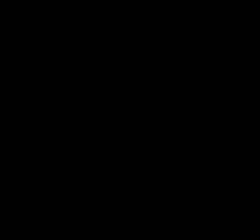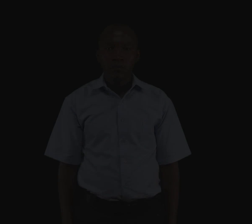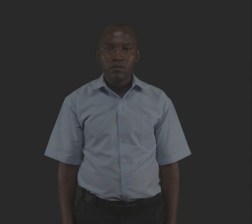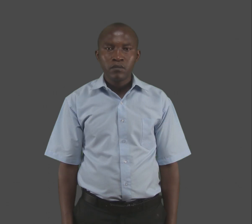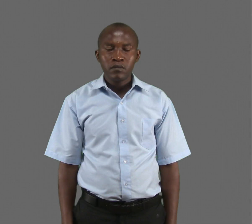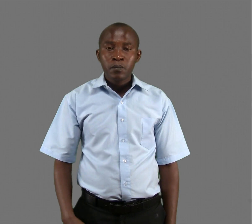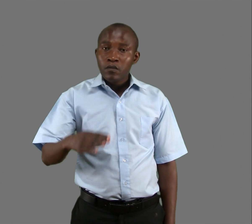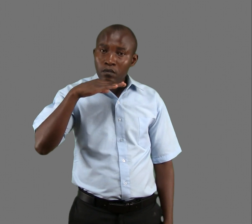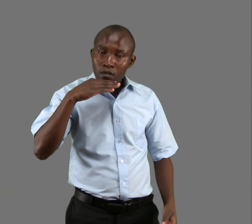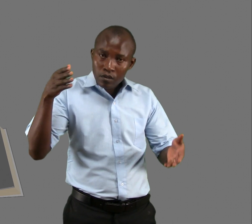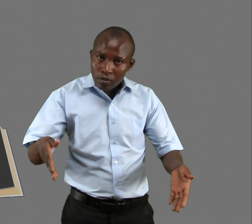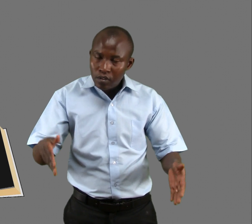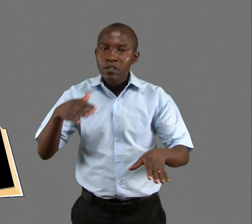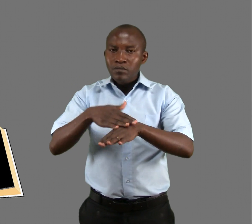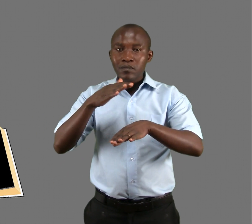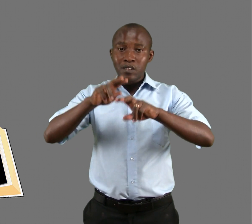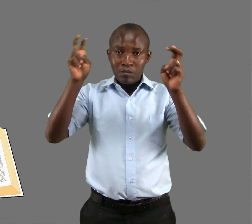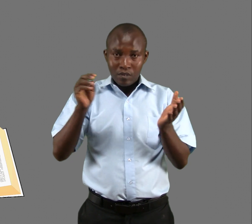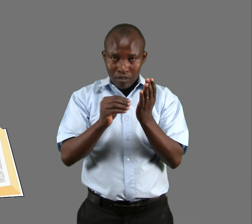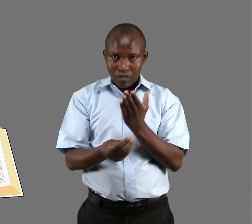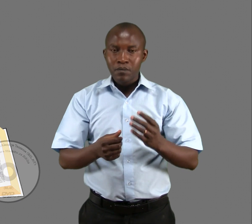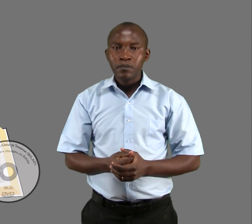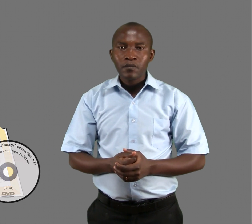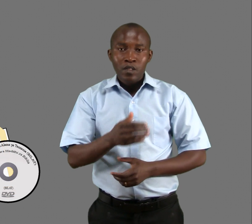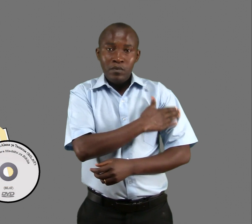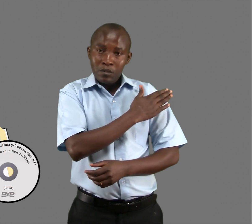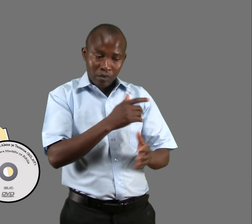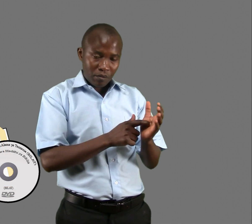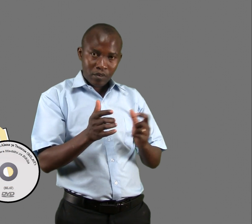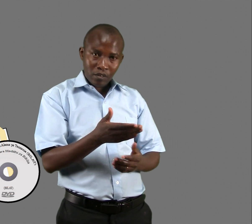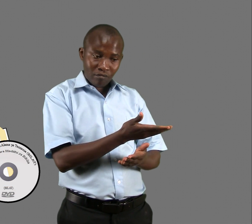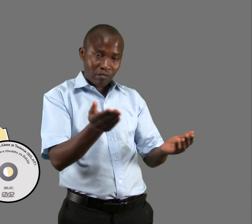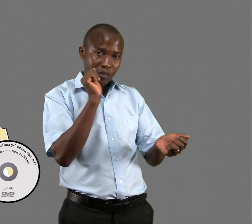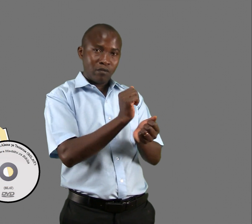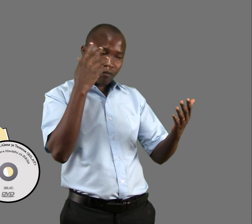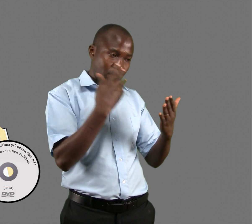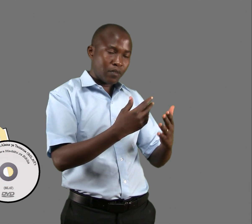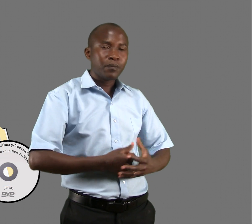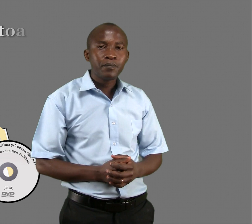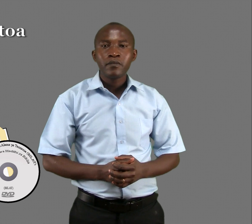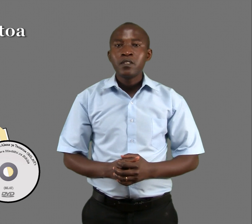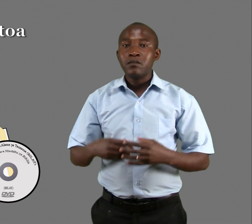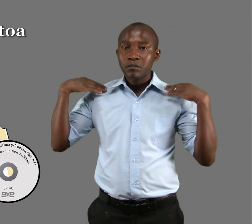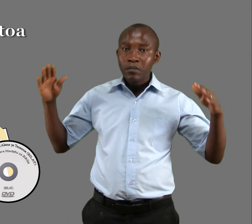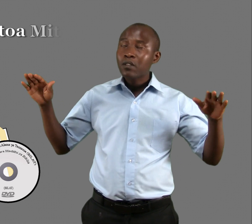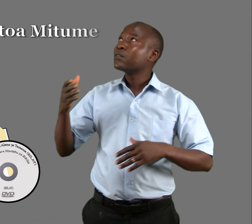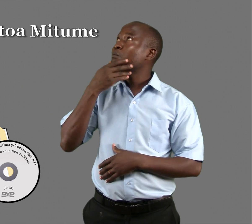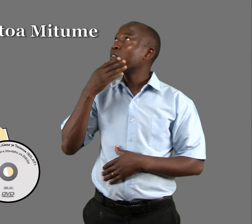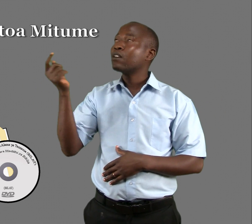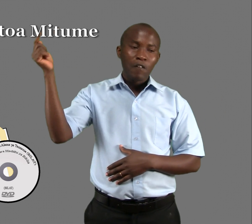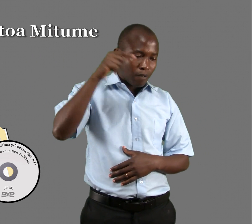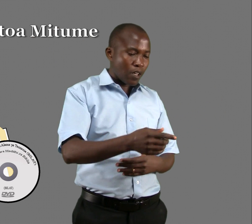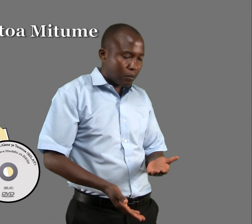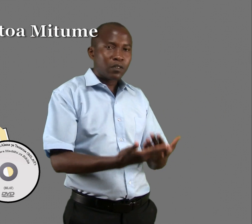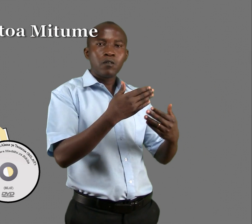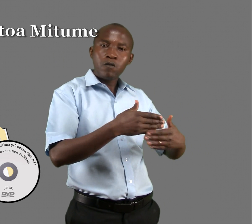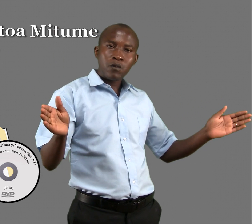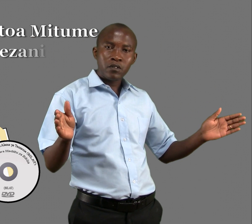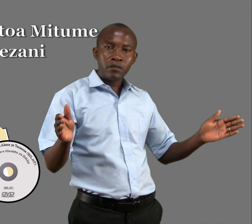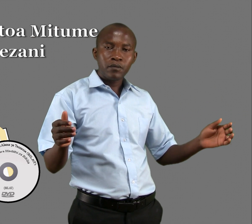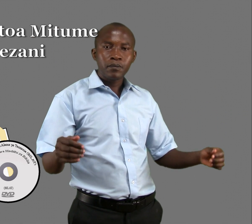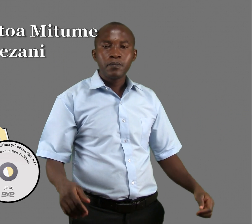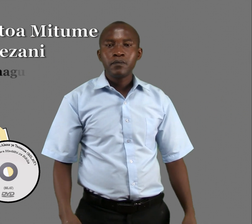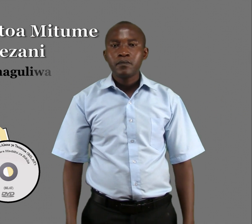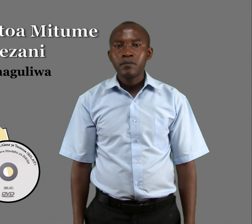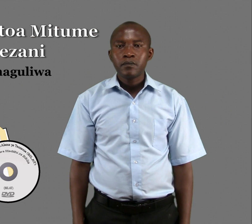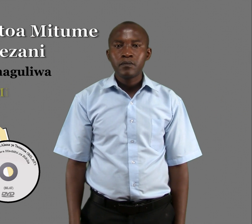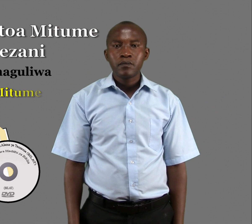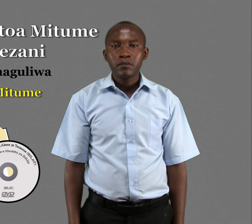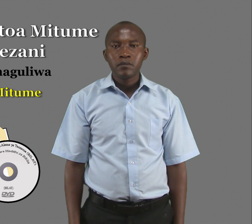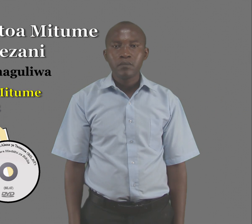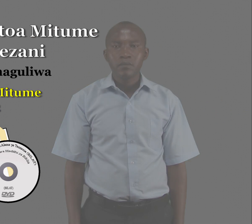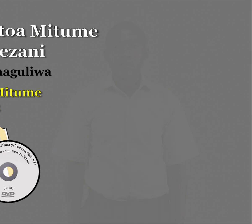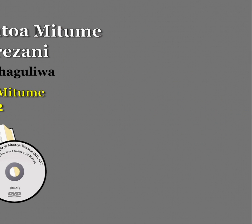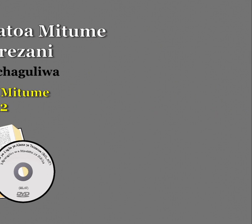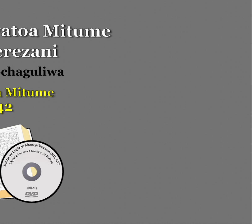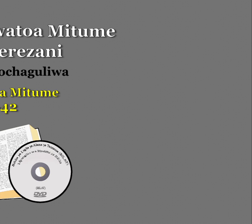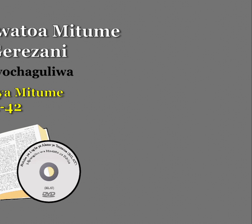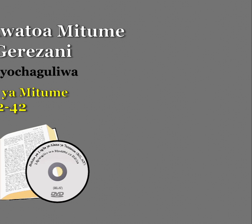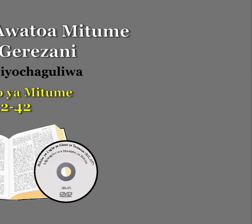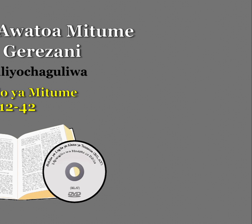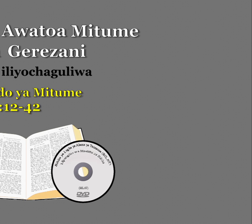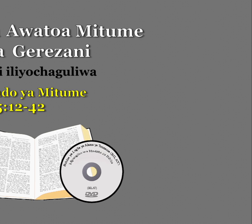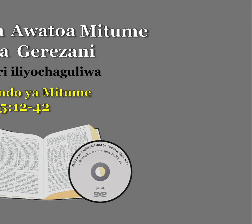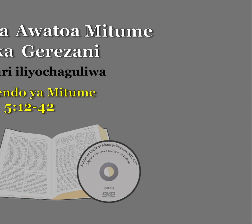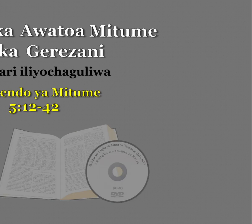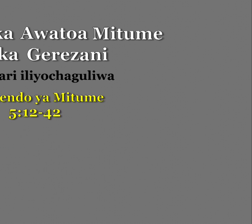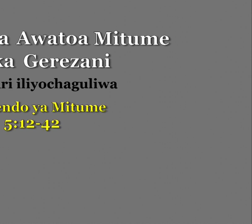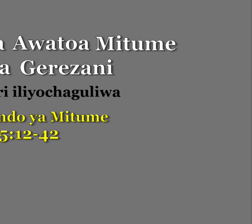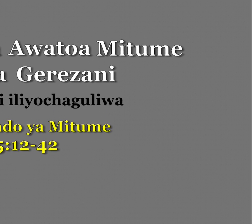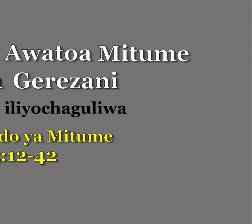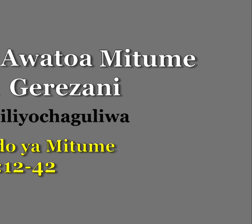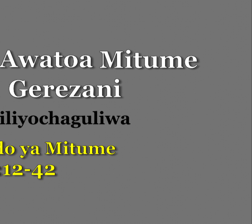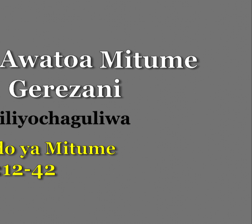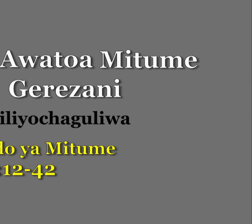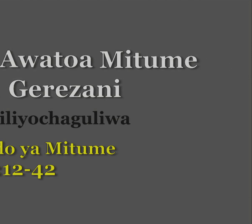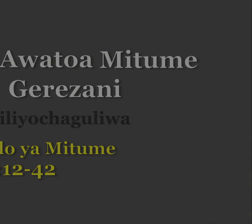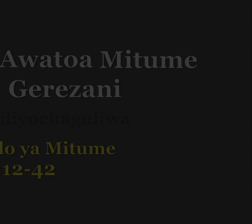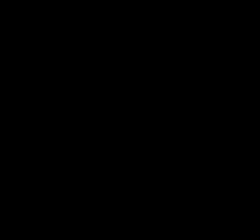The Lord's angel frees the apostles from prison